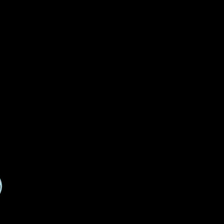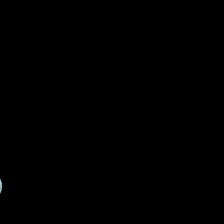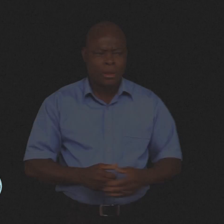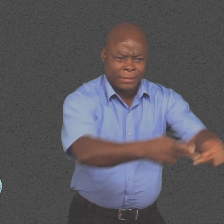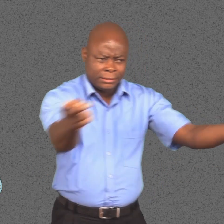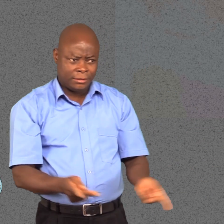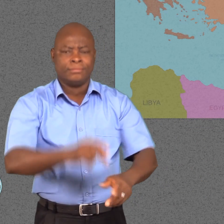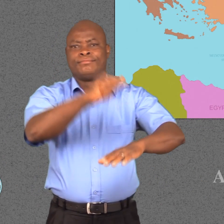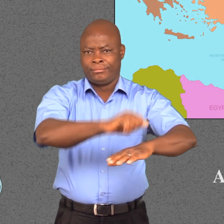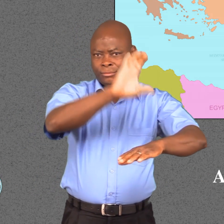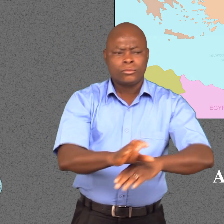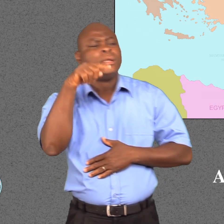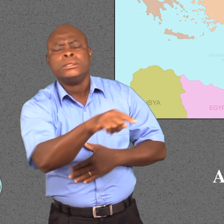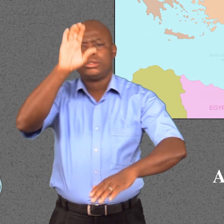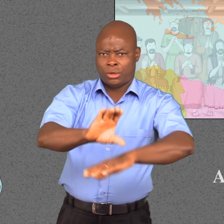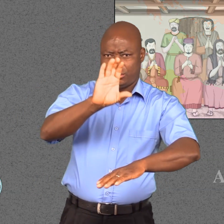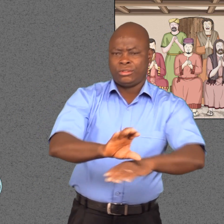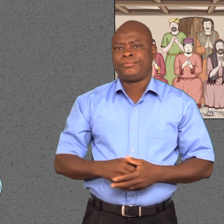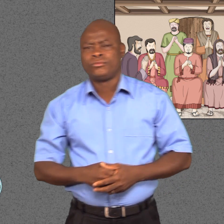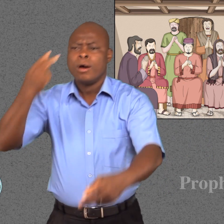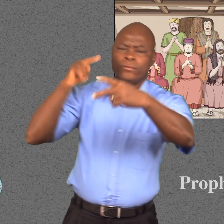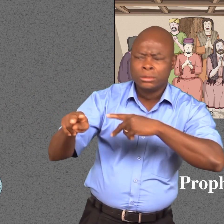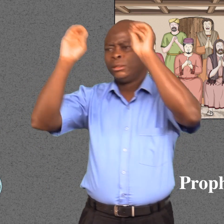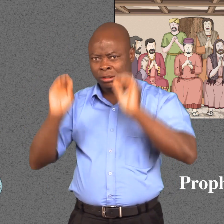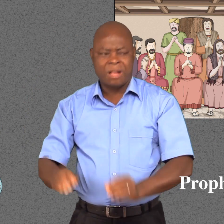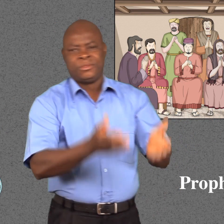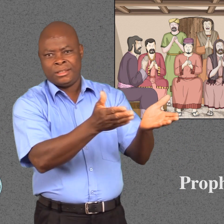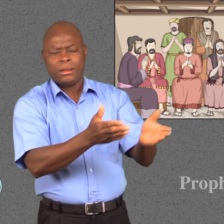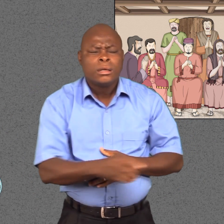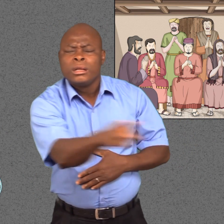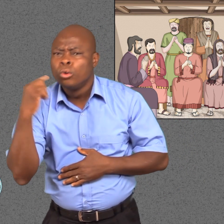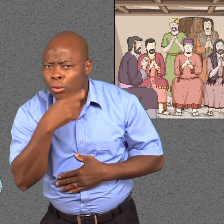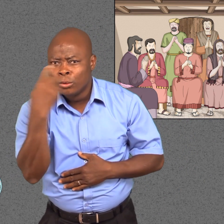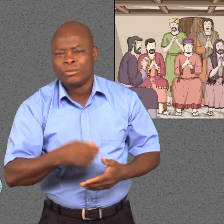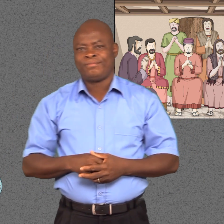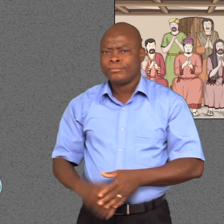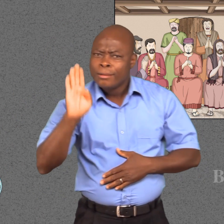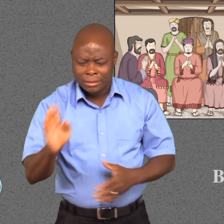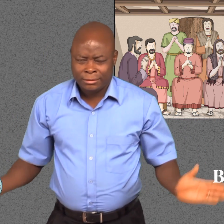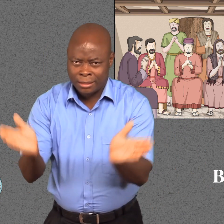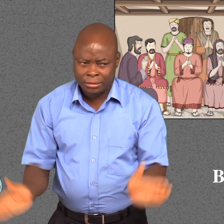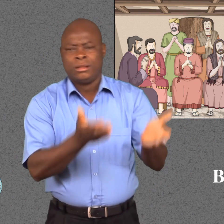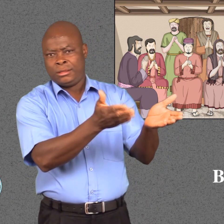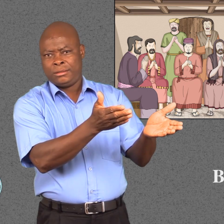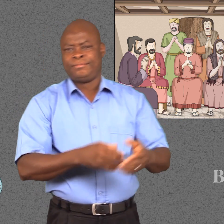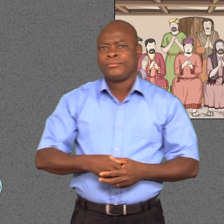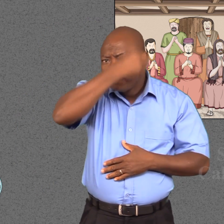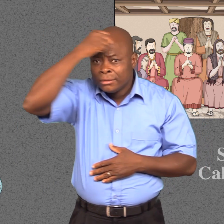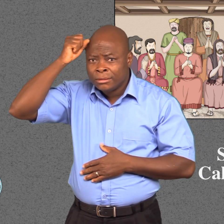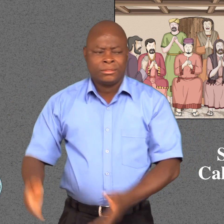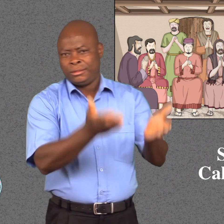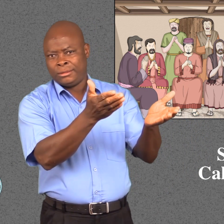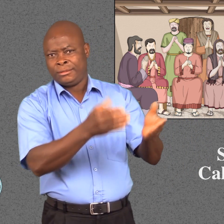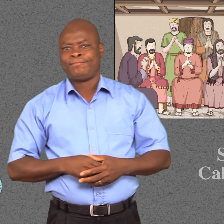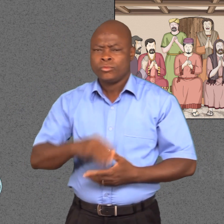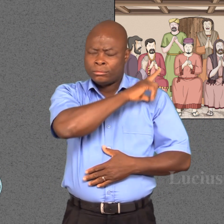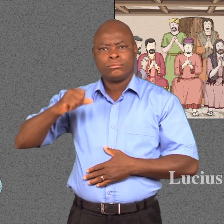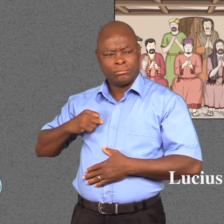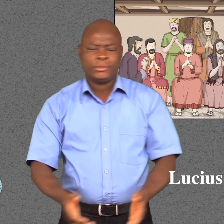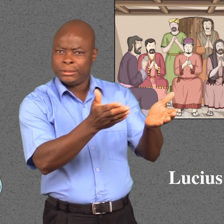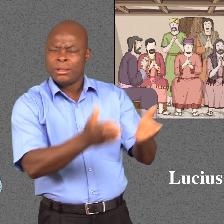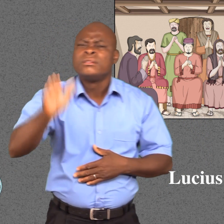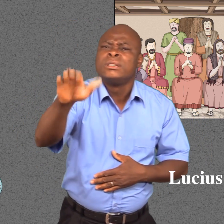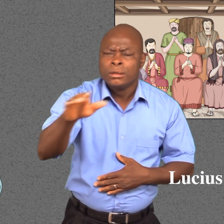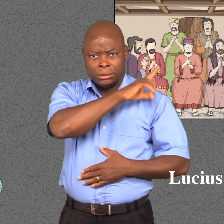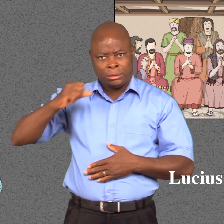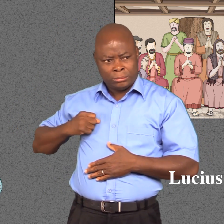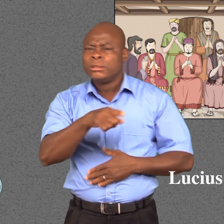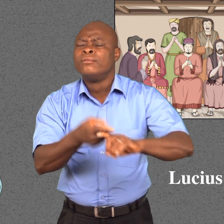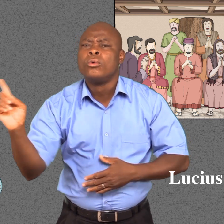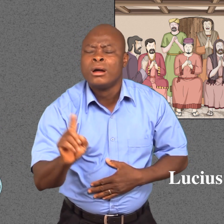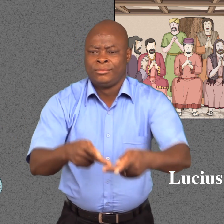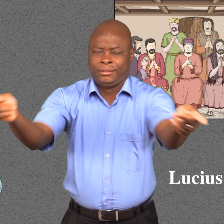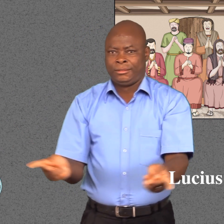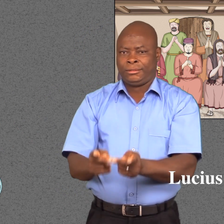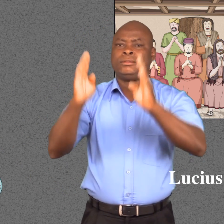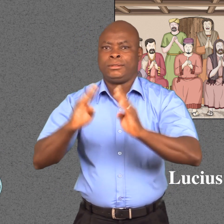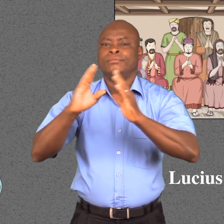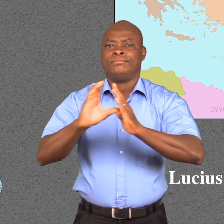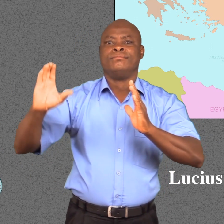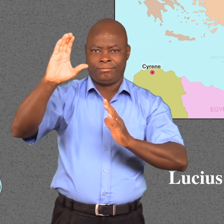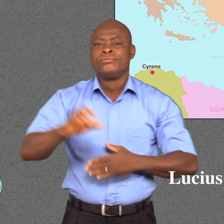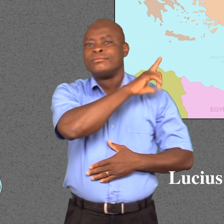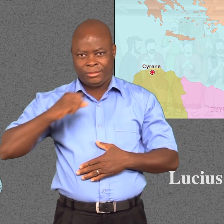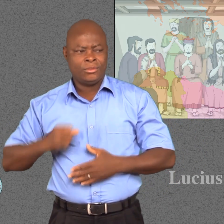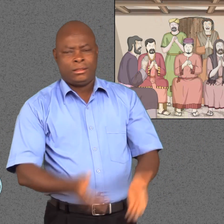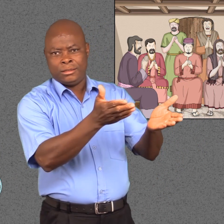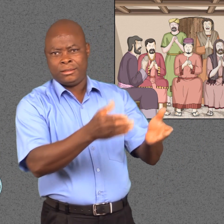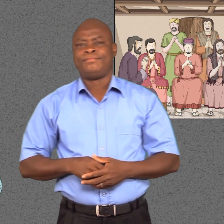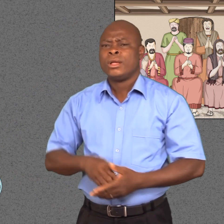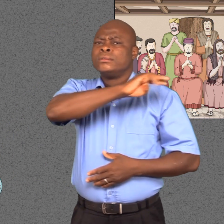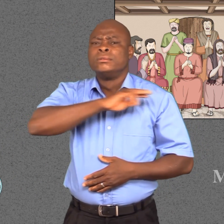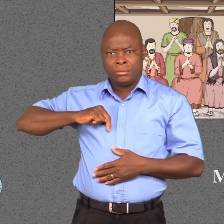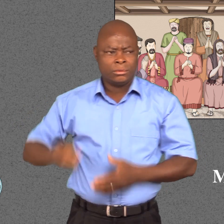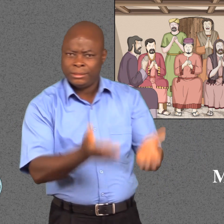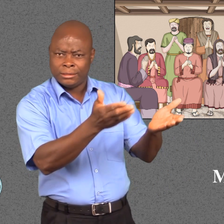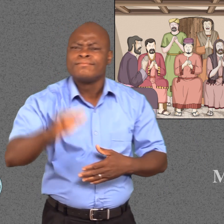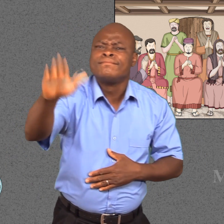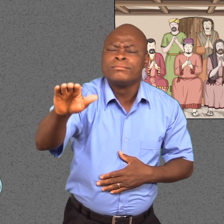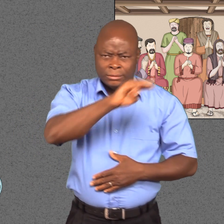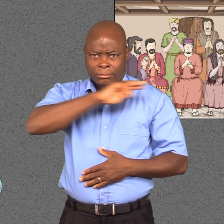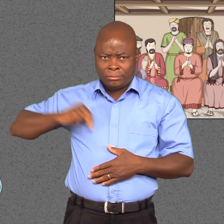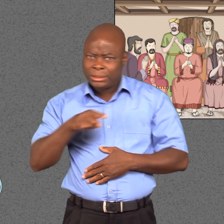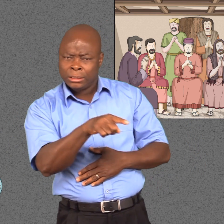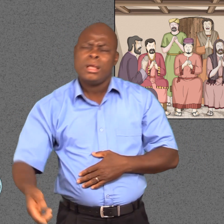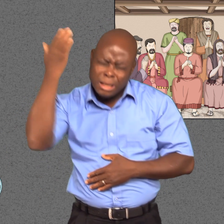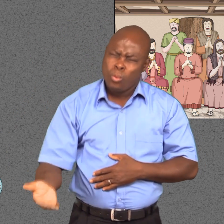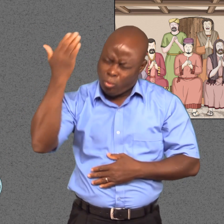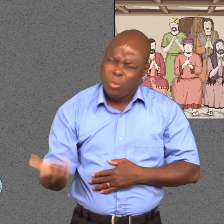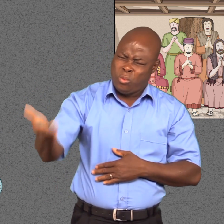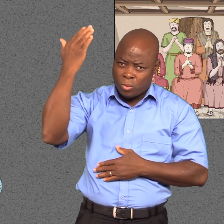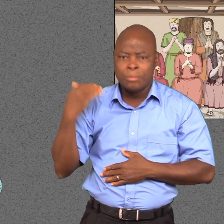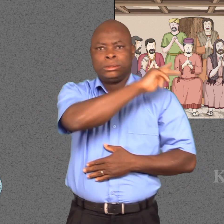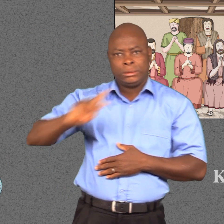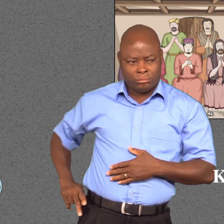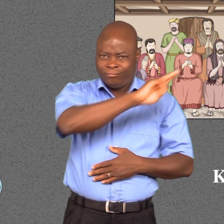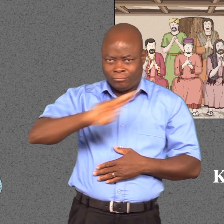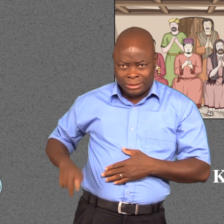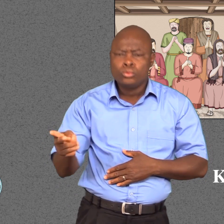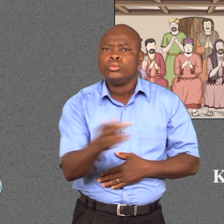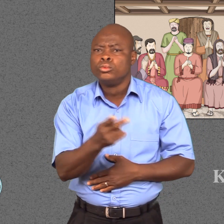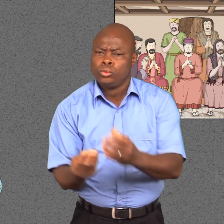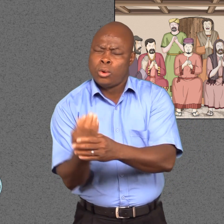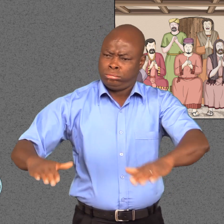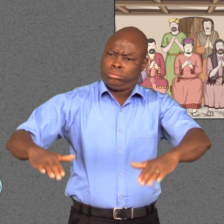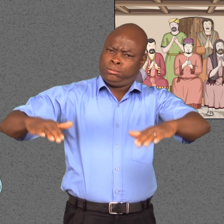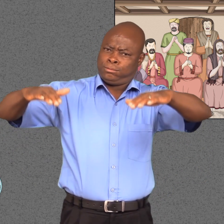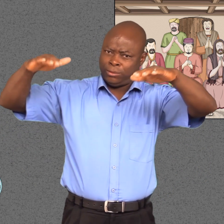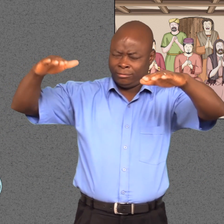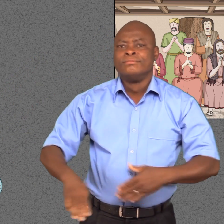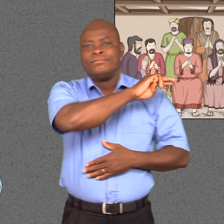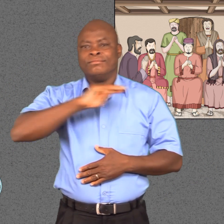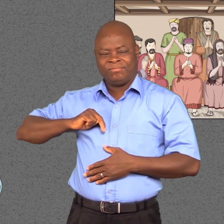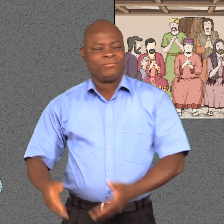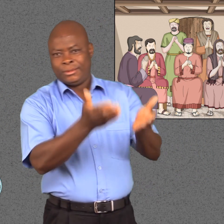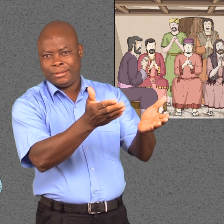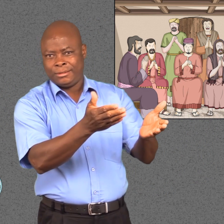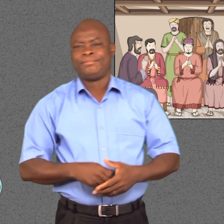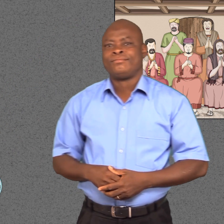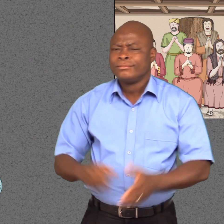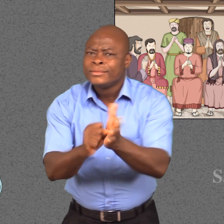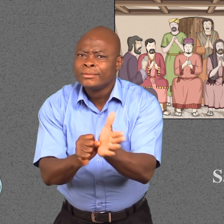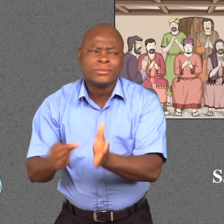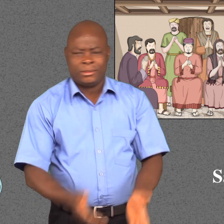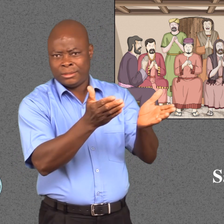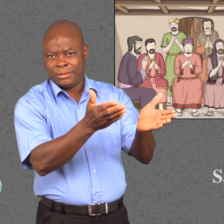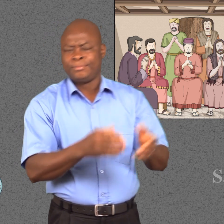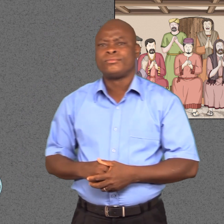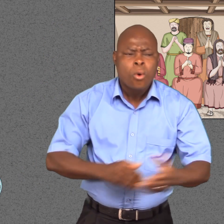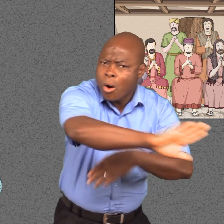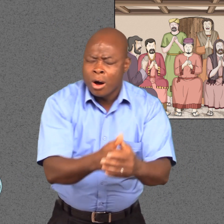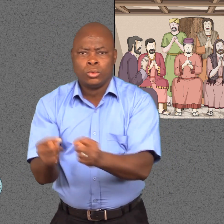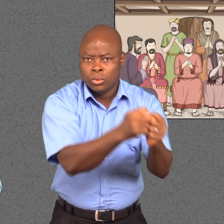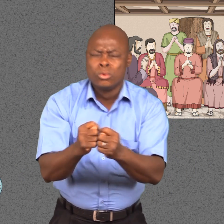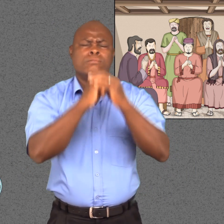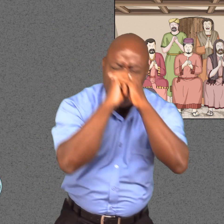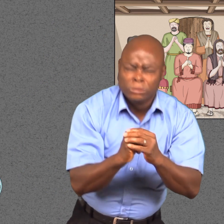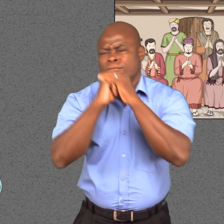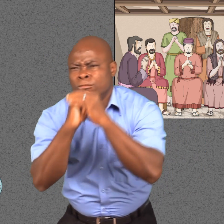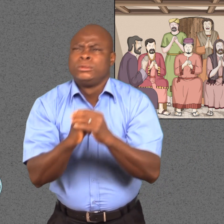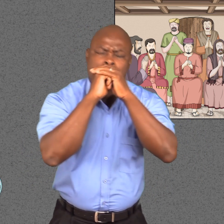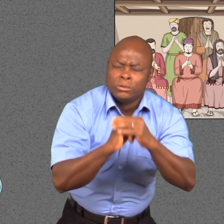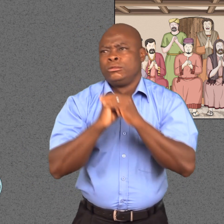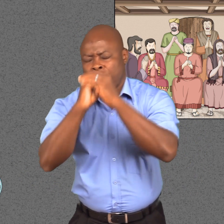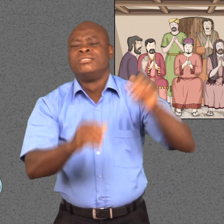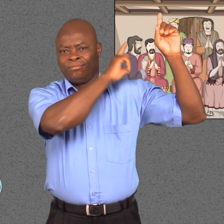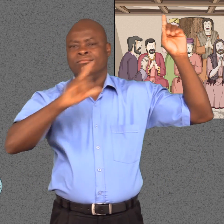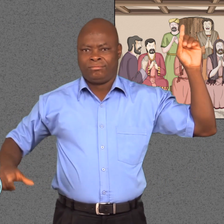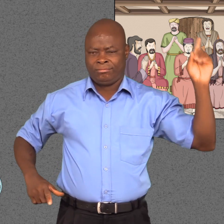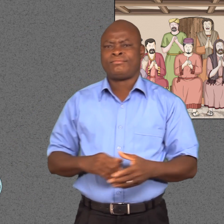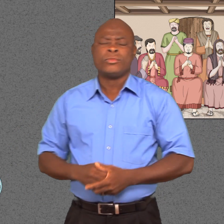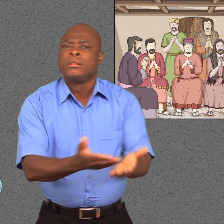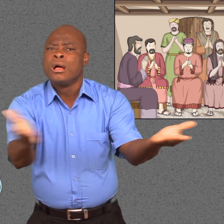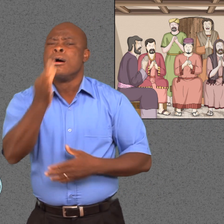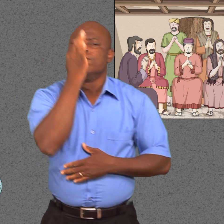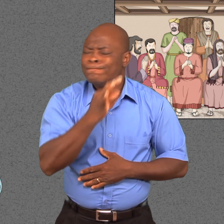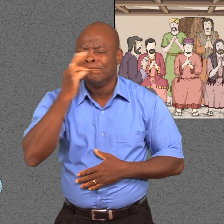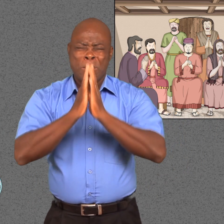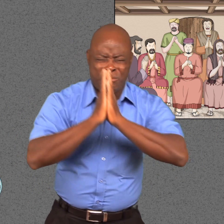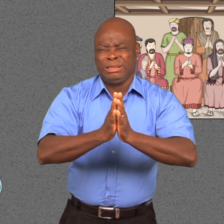Now in the church at Antioch there were prophets and teachers: Barnabas, Simeon called Niger, Lucius of Cyrene, Manaen (who had been brought up with Herod the tetrarch), and Saul.